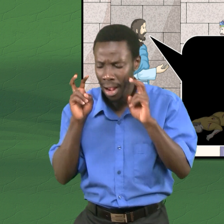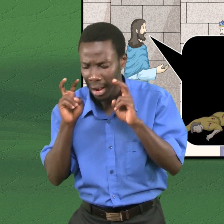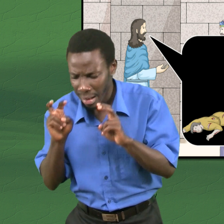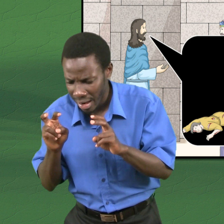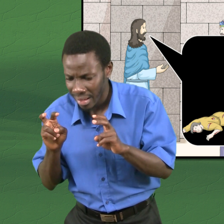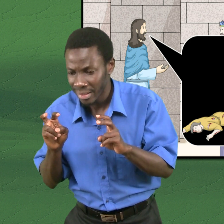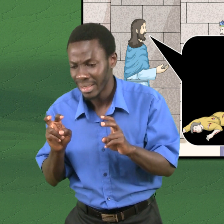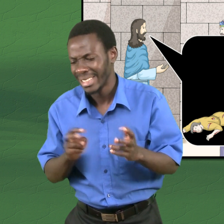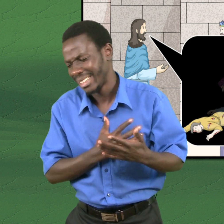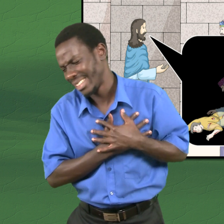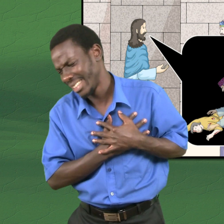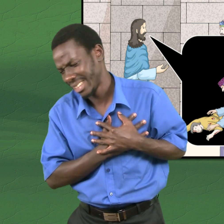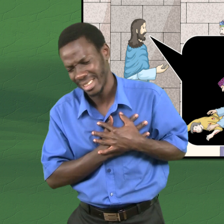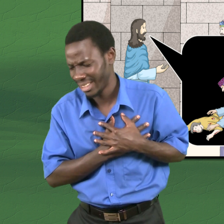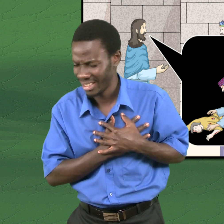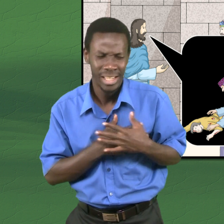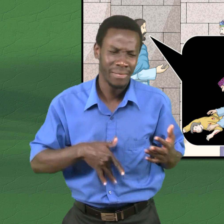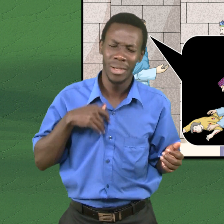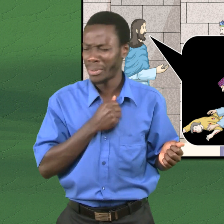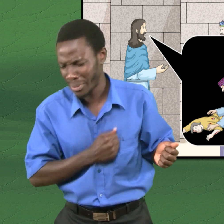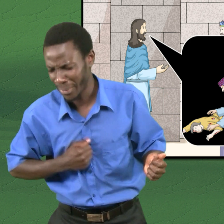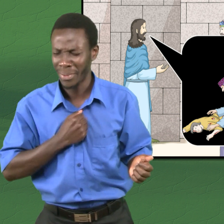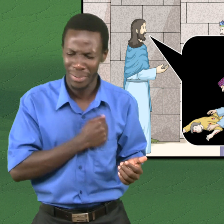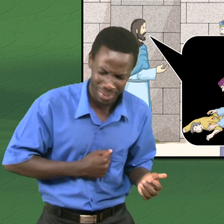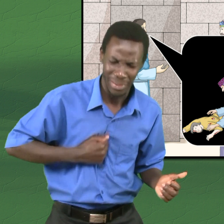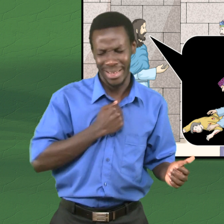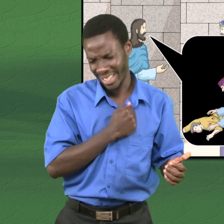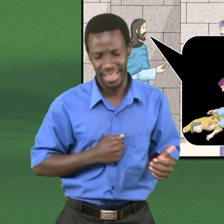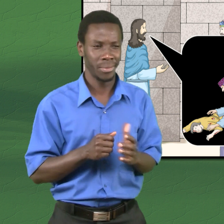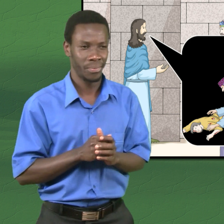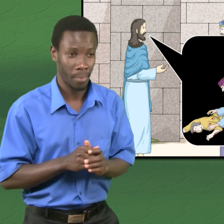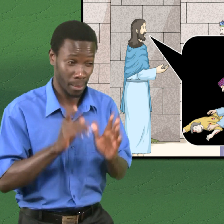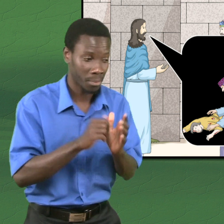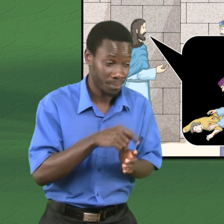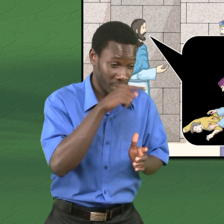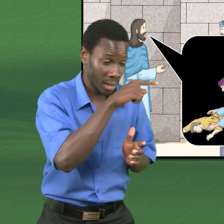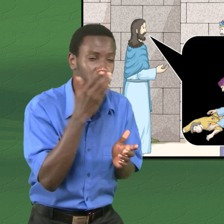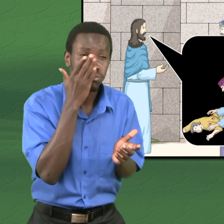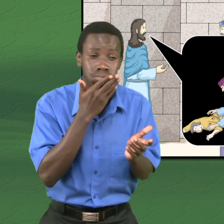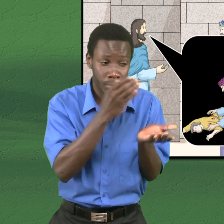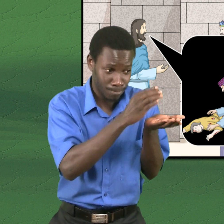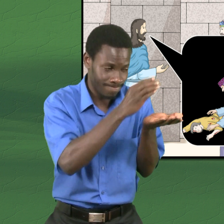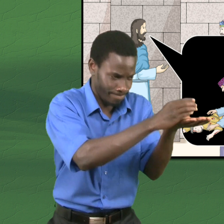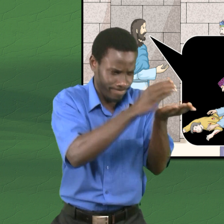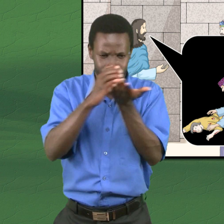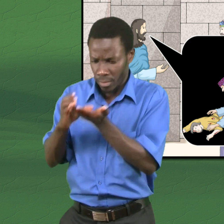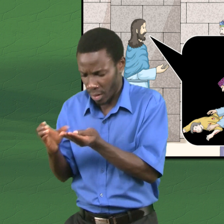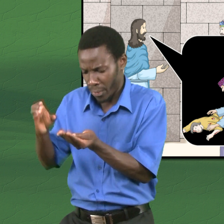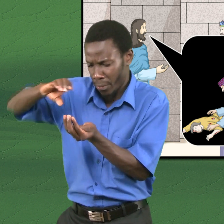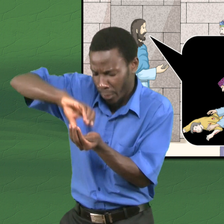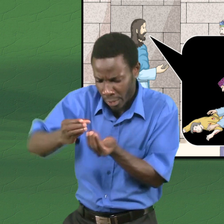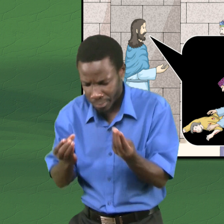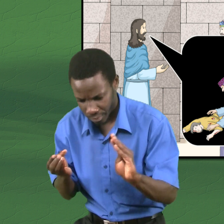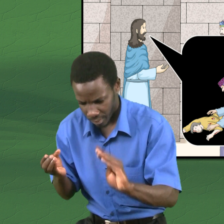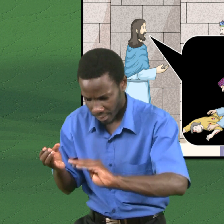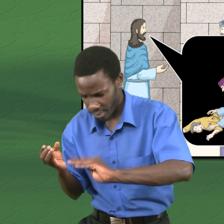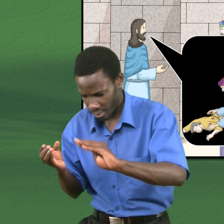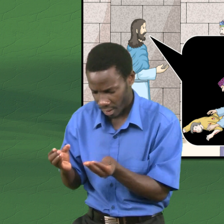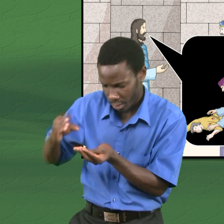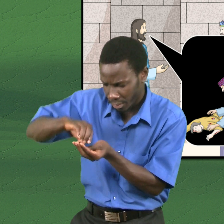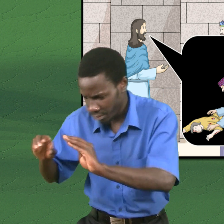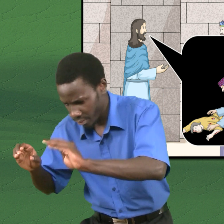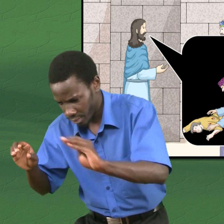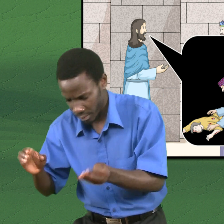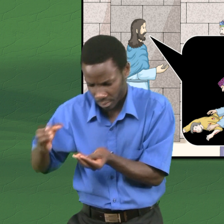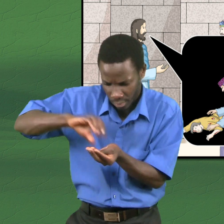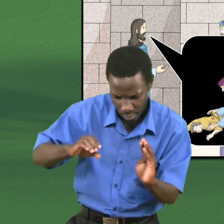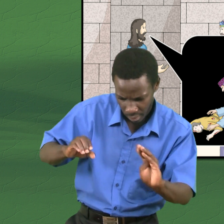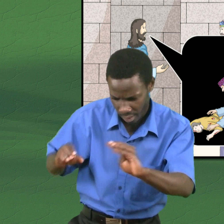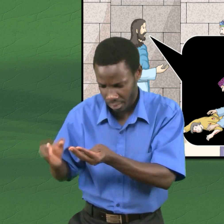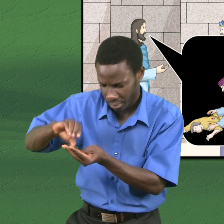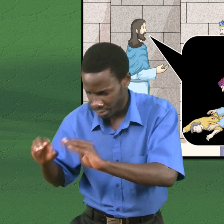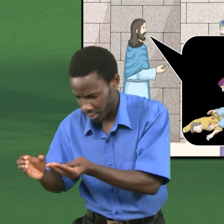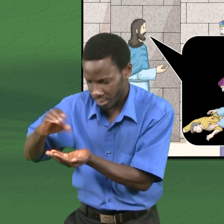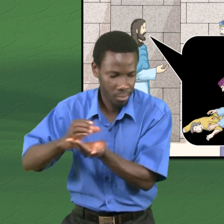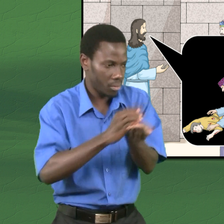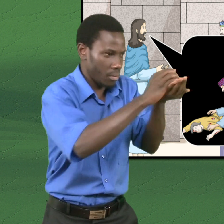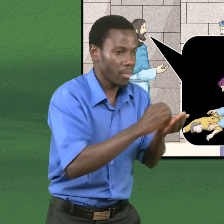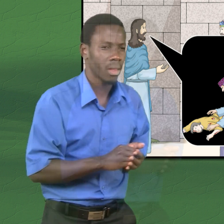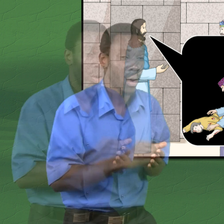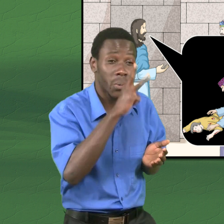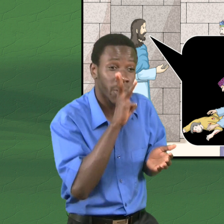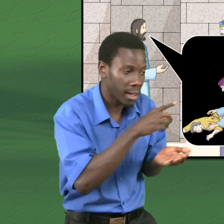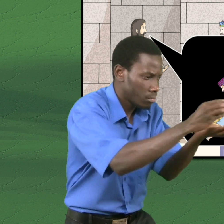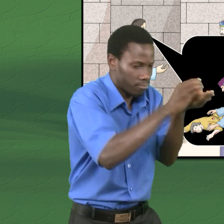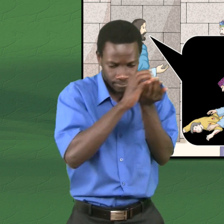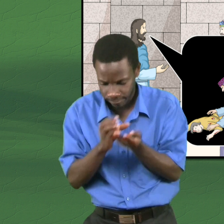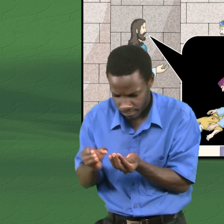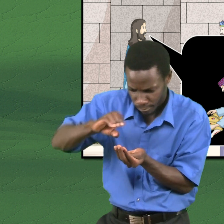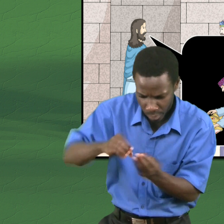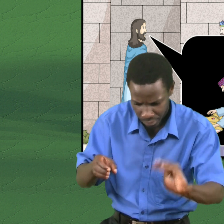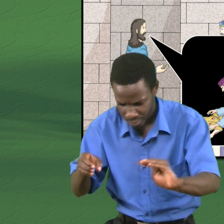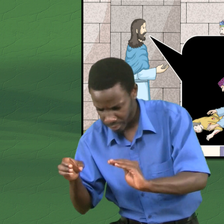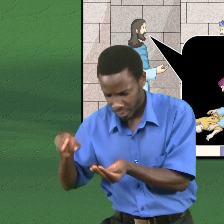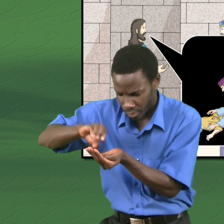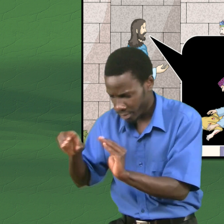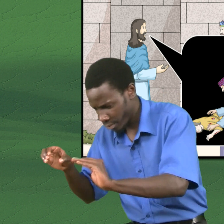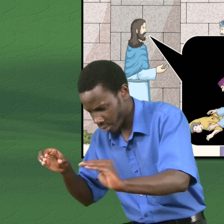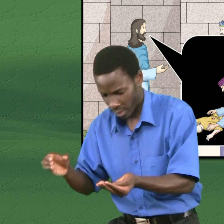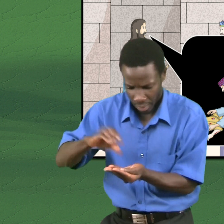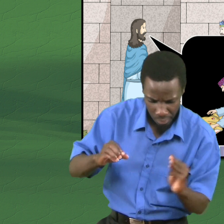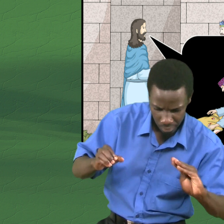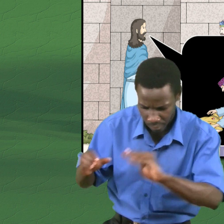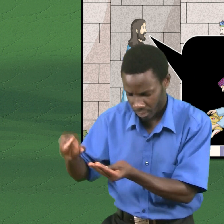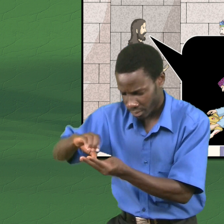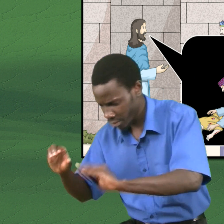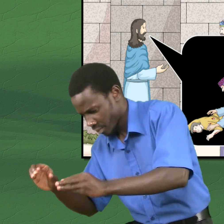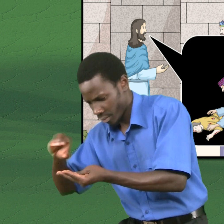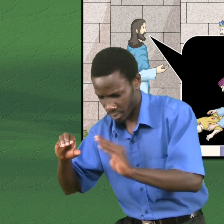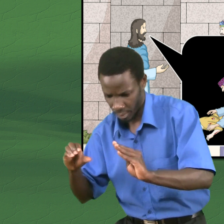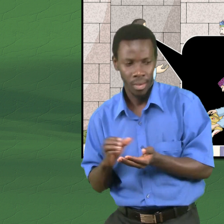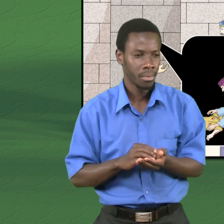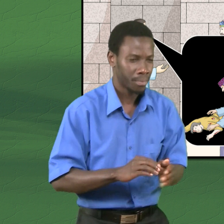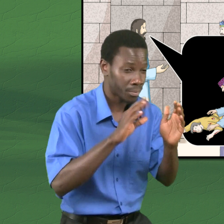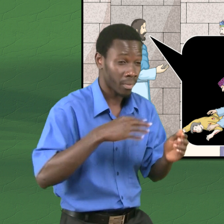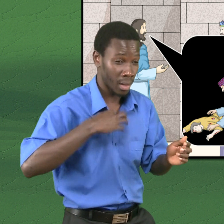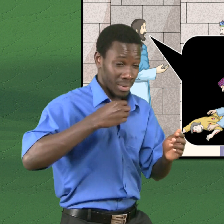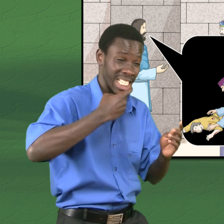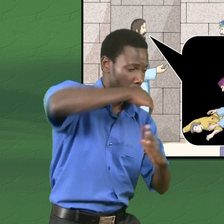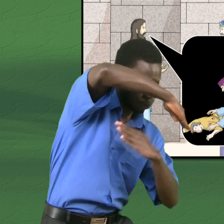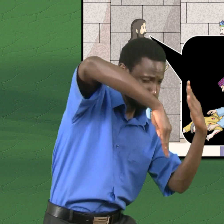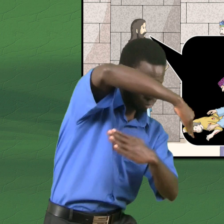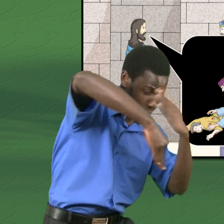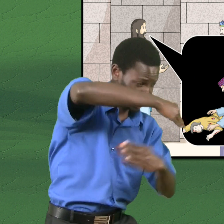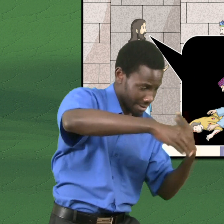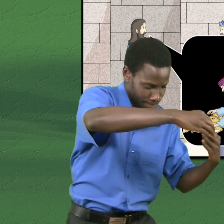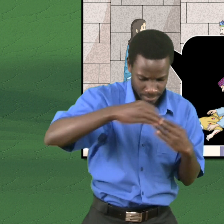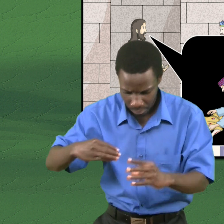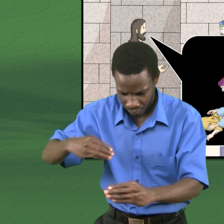He went to him and bandaged his wounds, pouring on oil and wine.